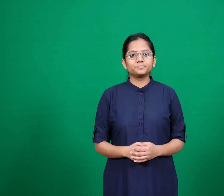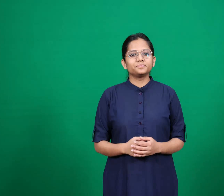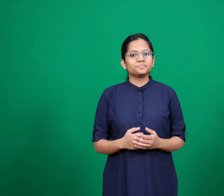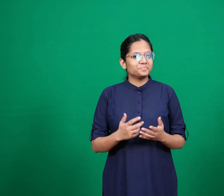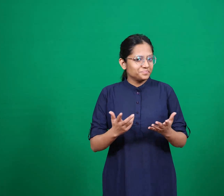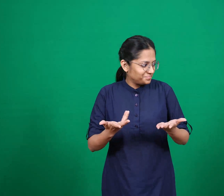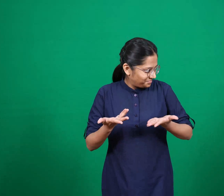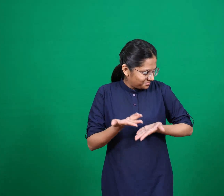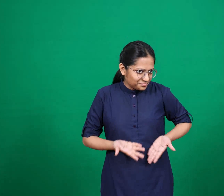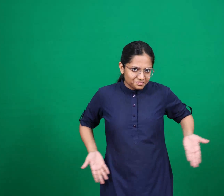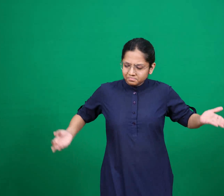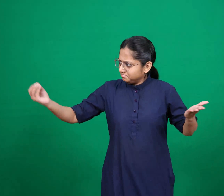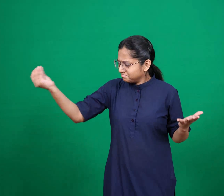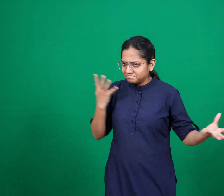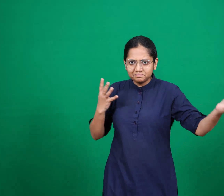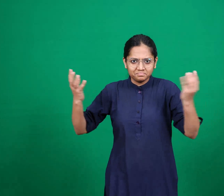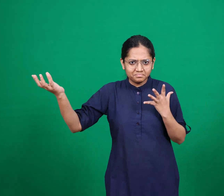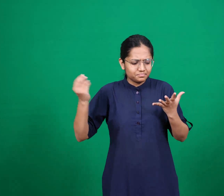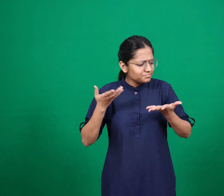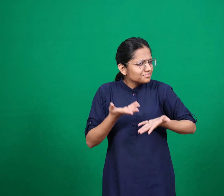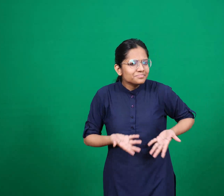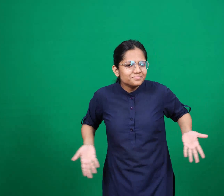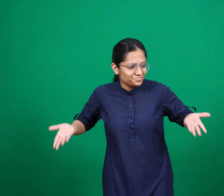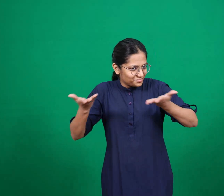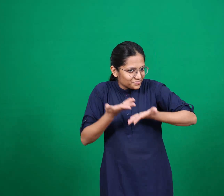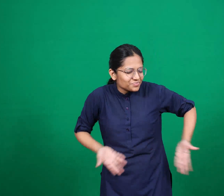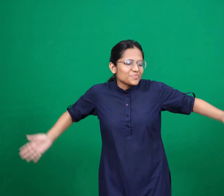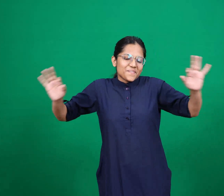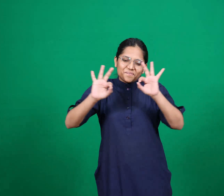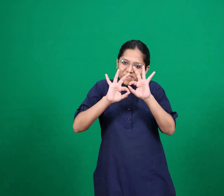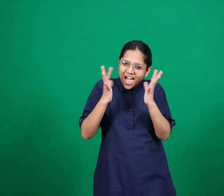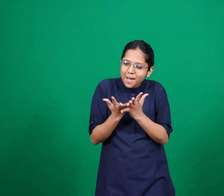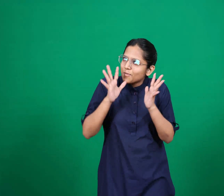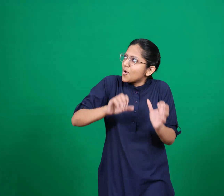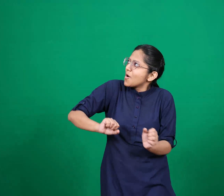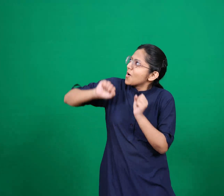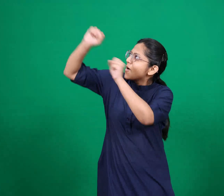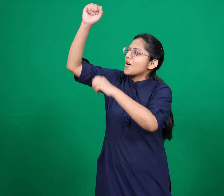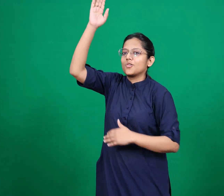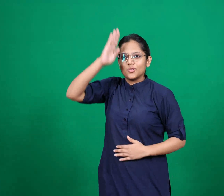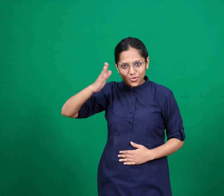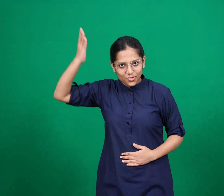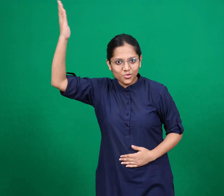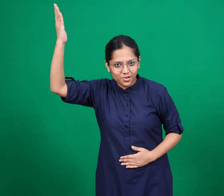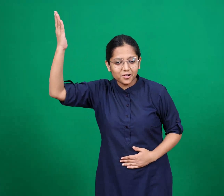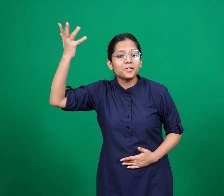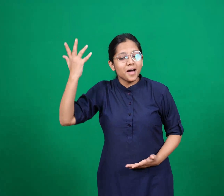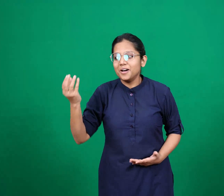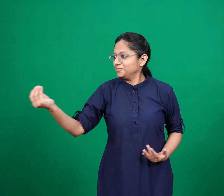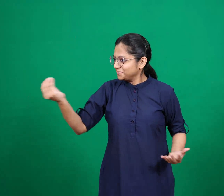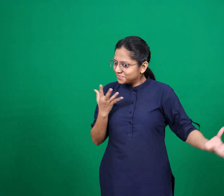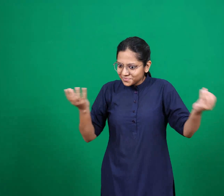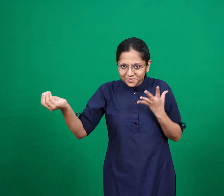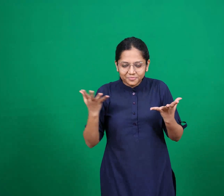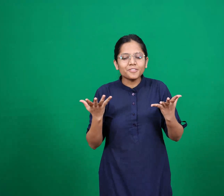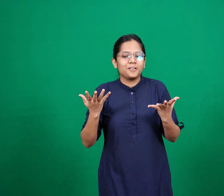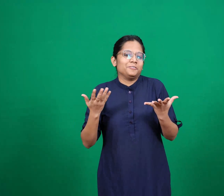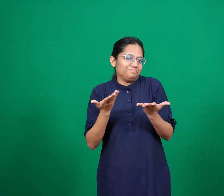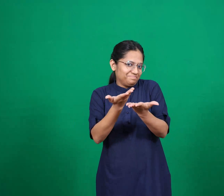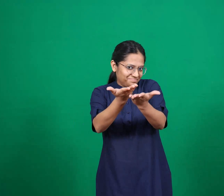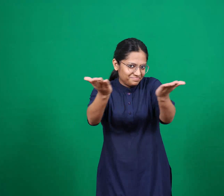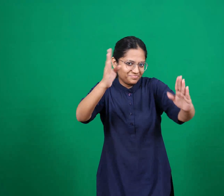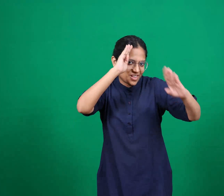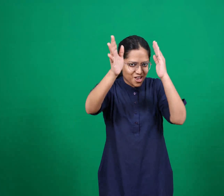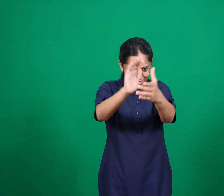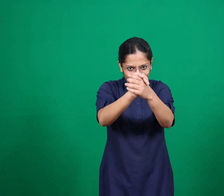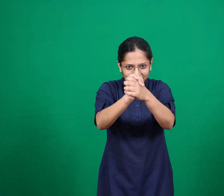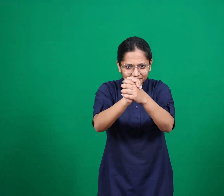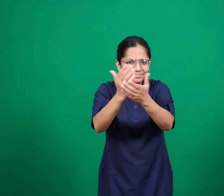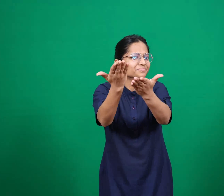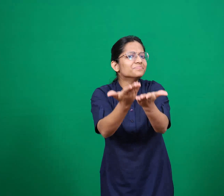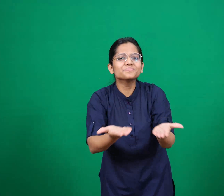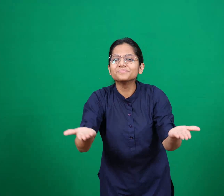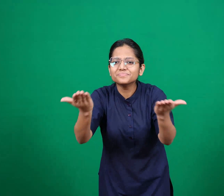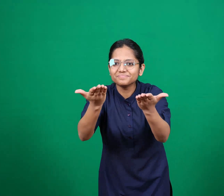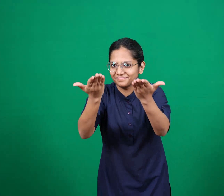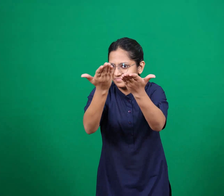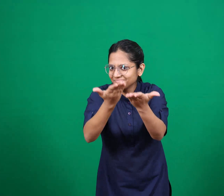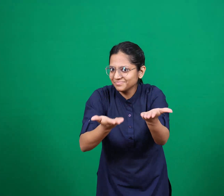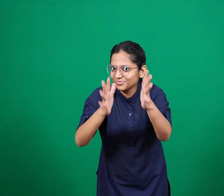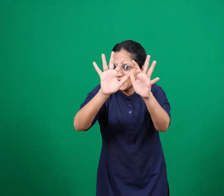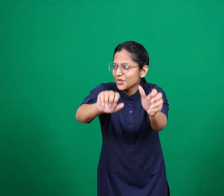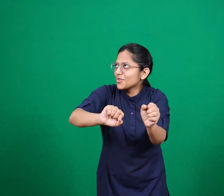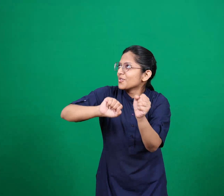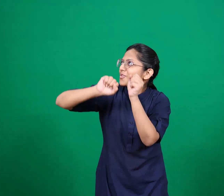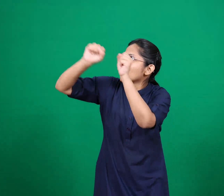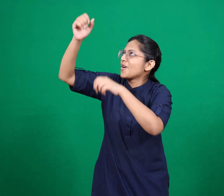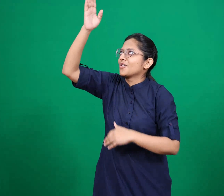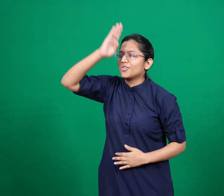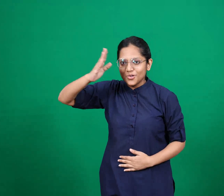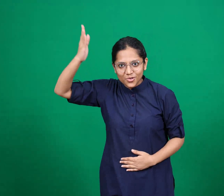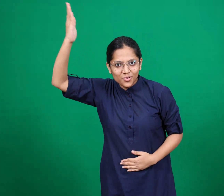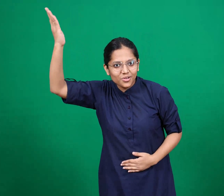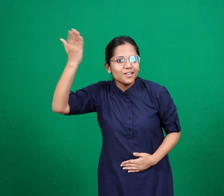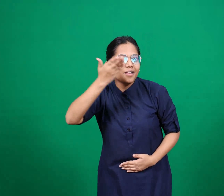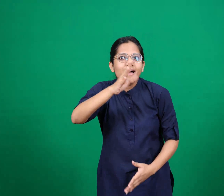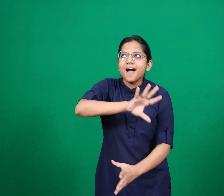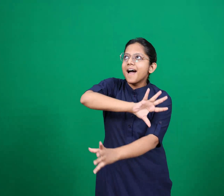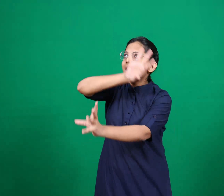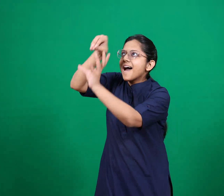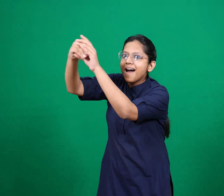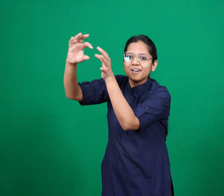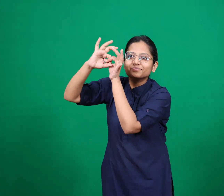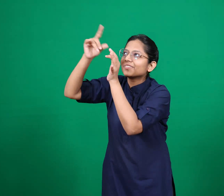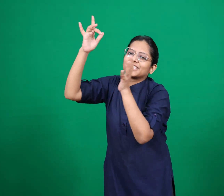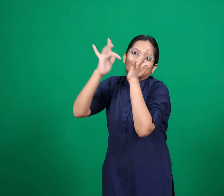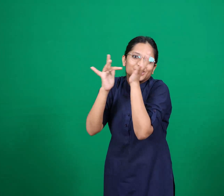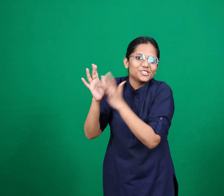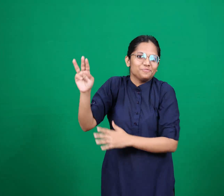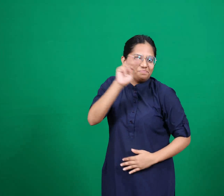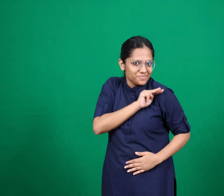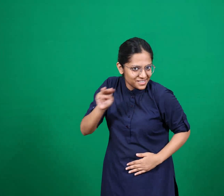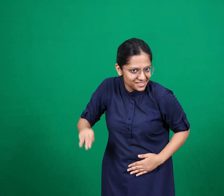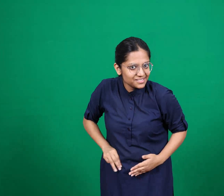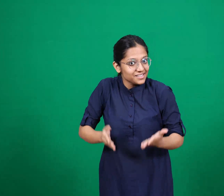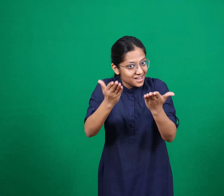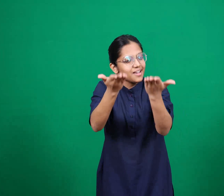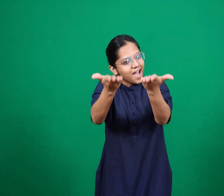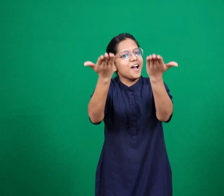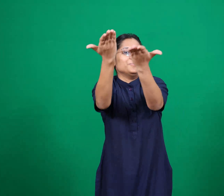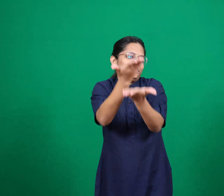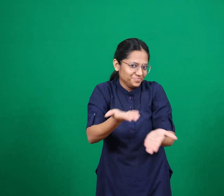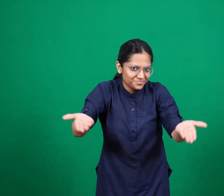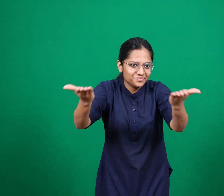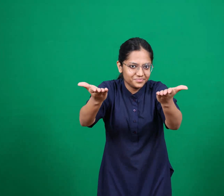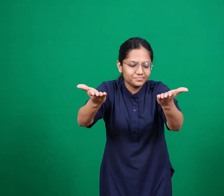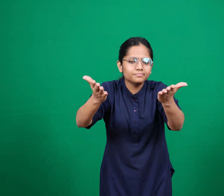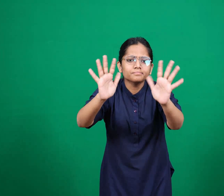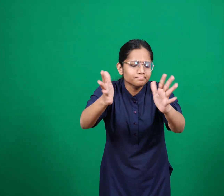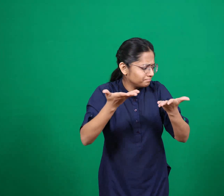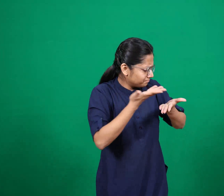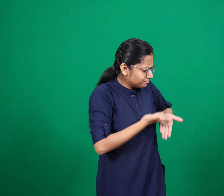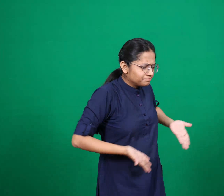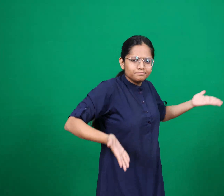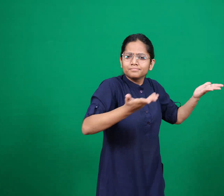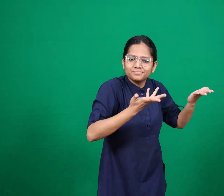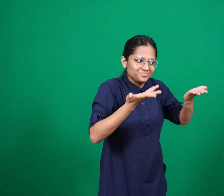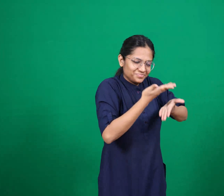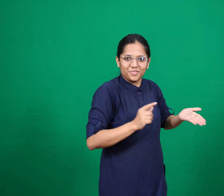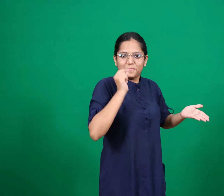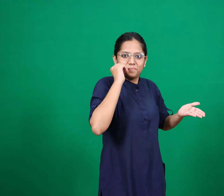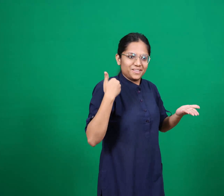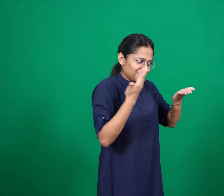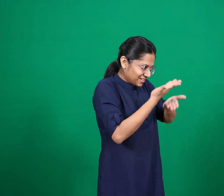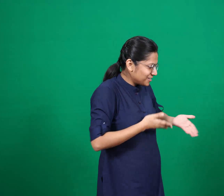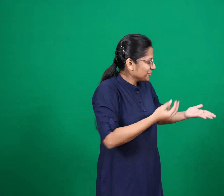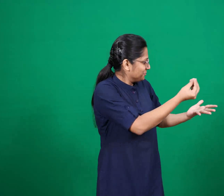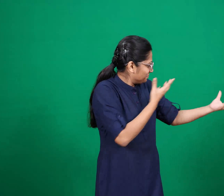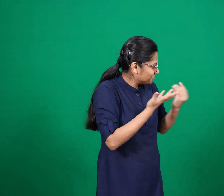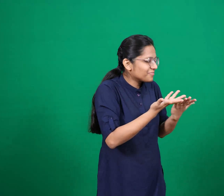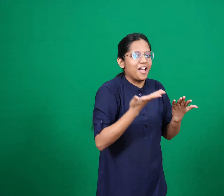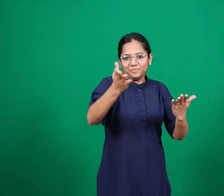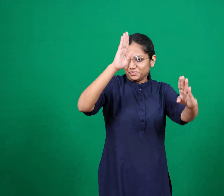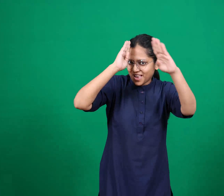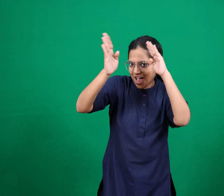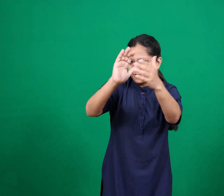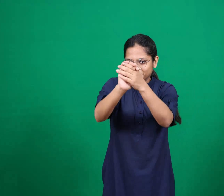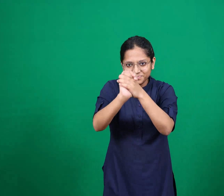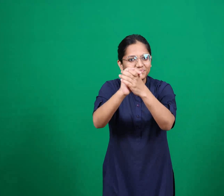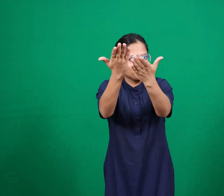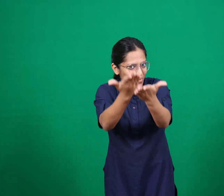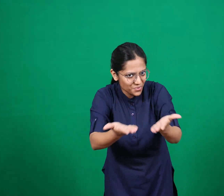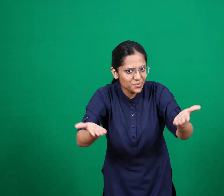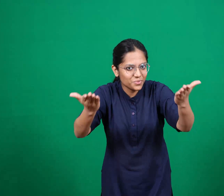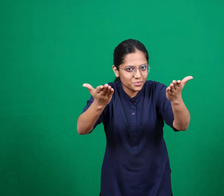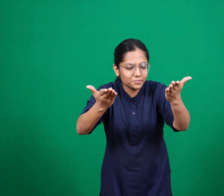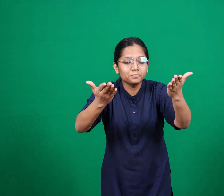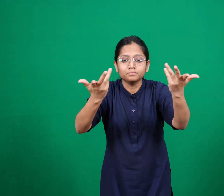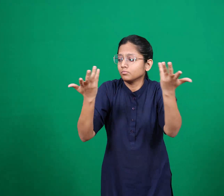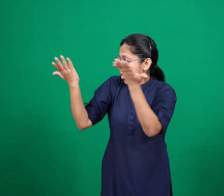Greet all the saints in Christ Jesus. The brothers who are with me send you greetings.